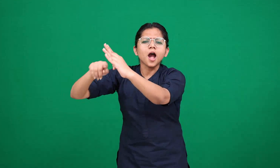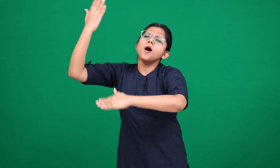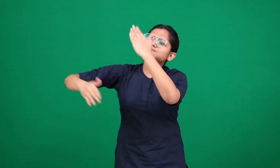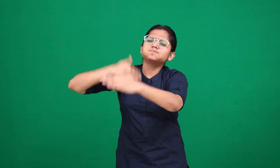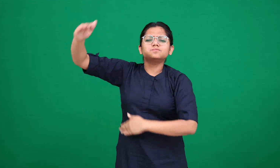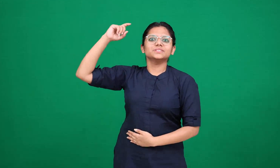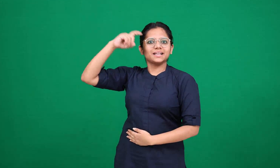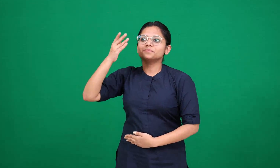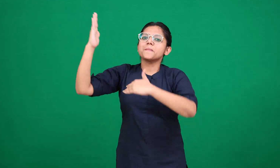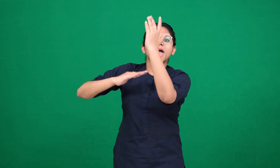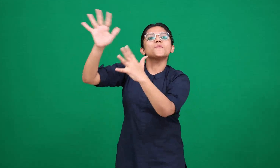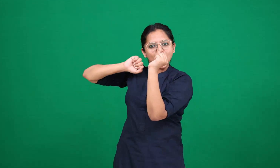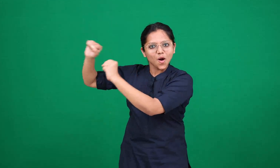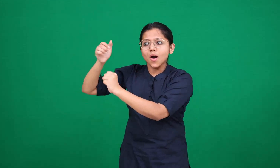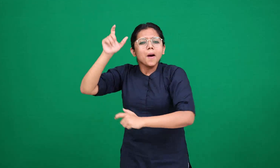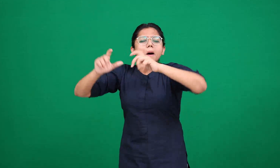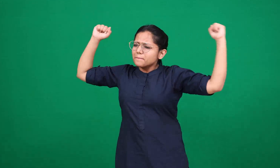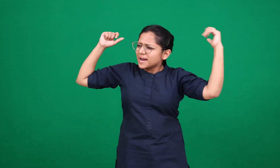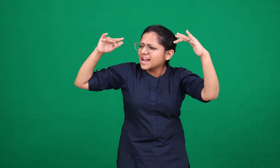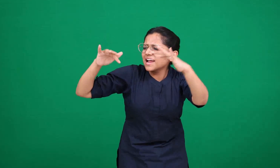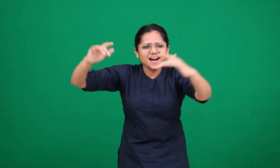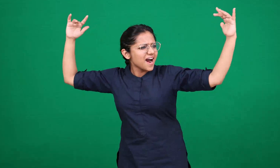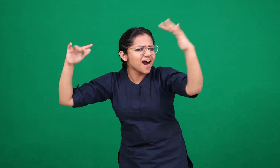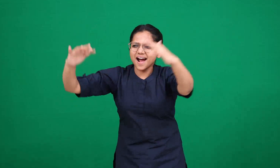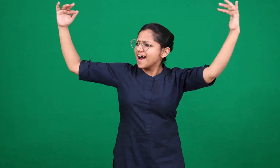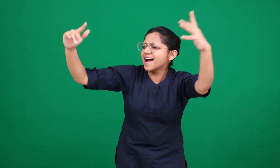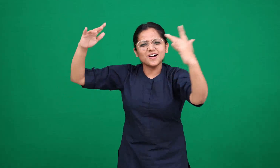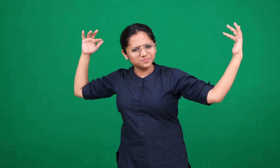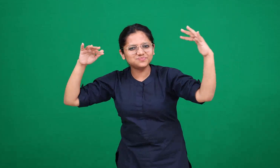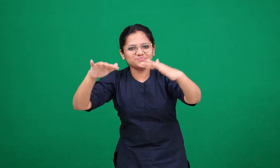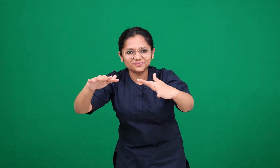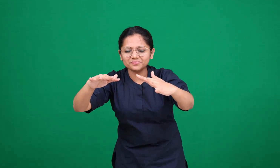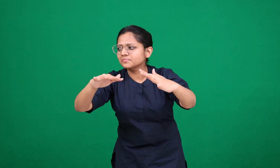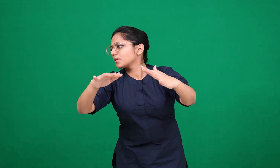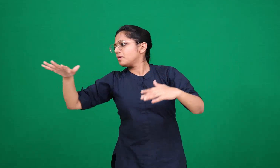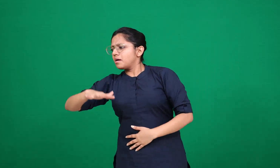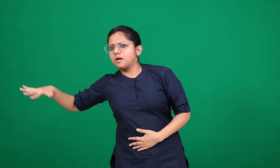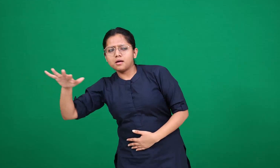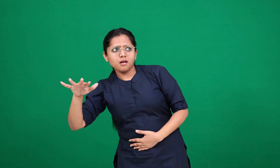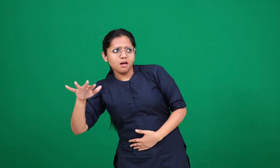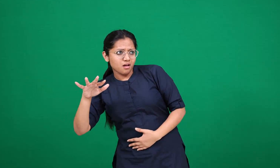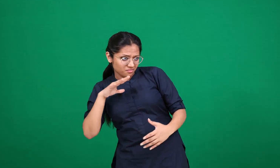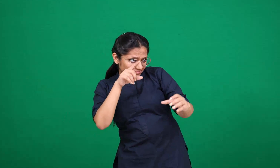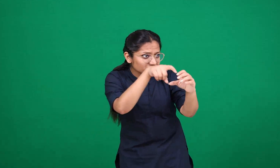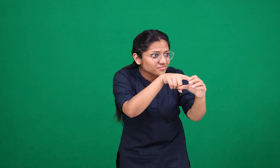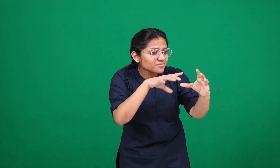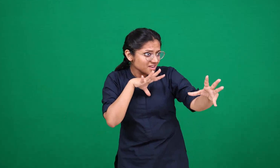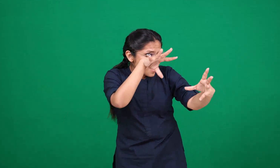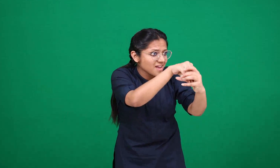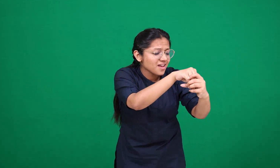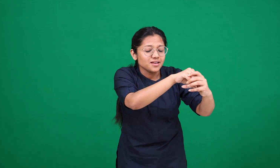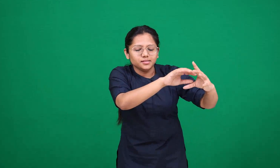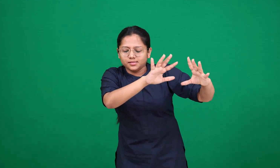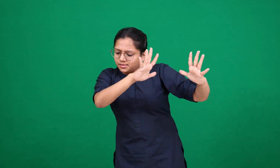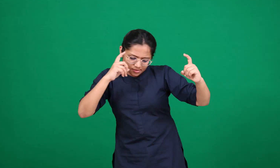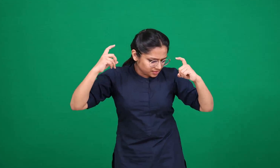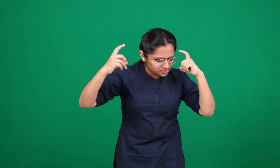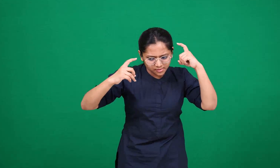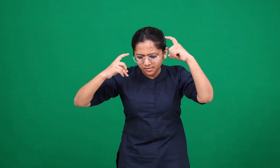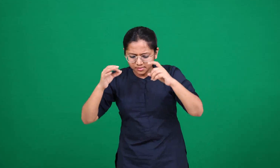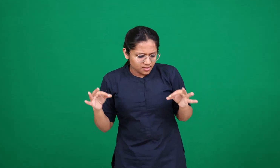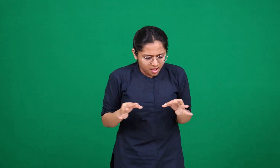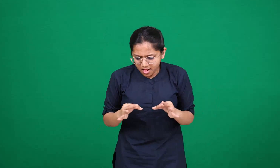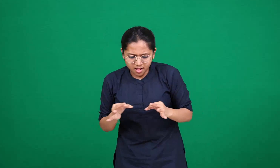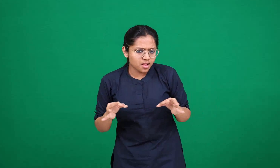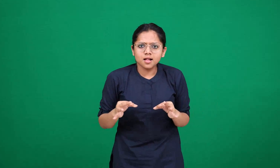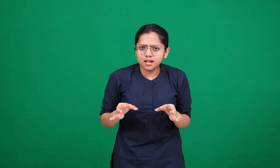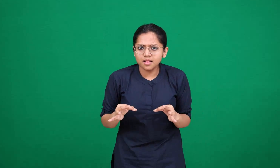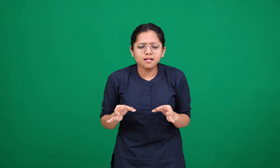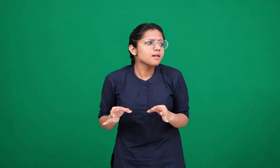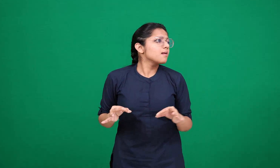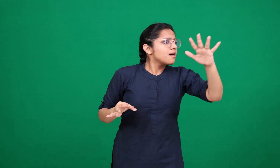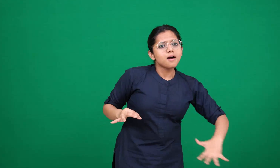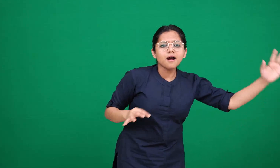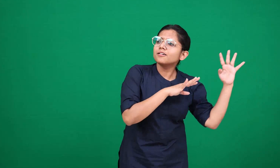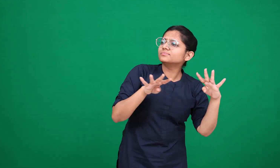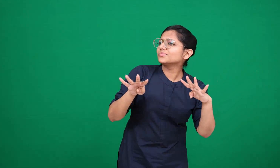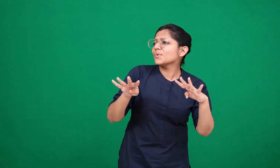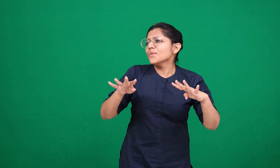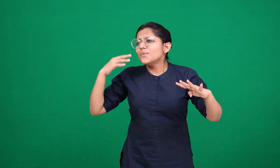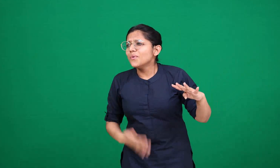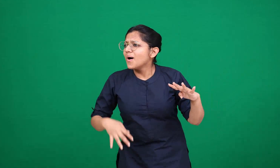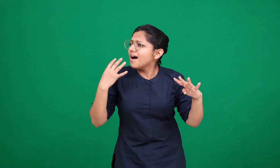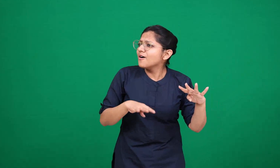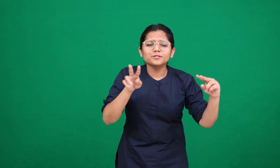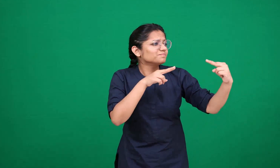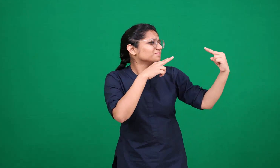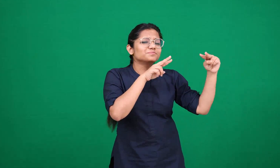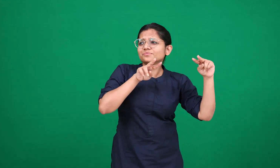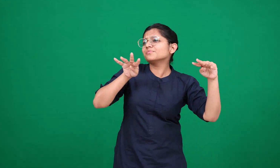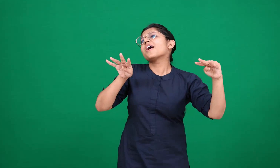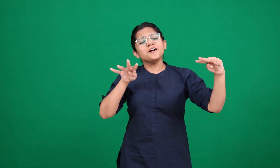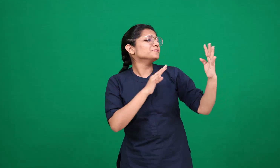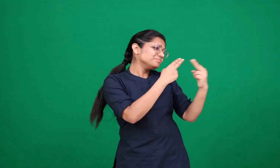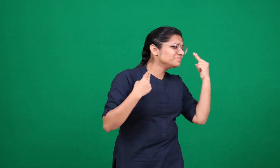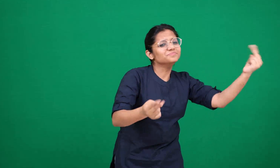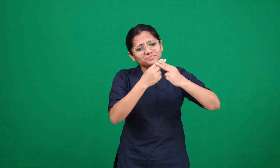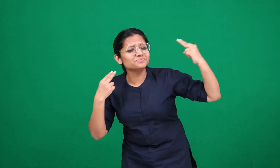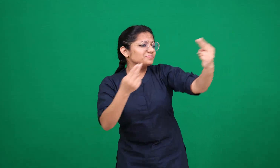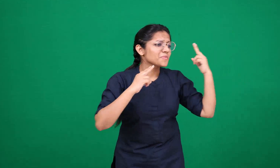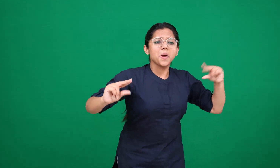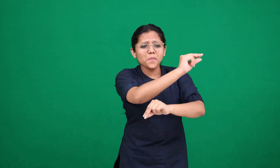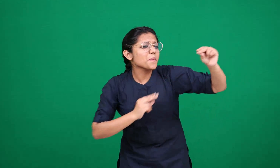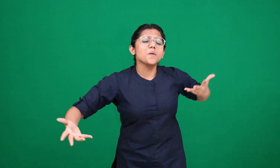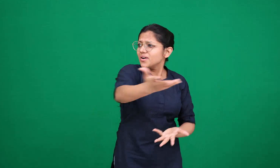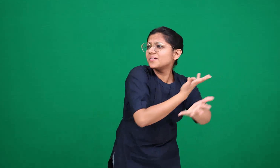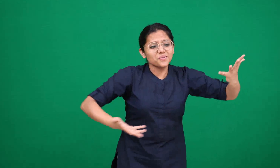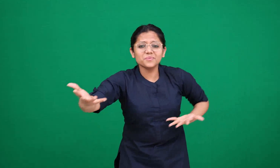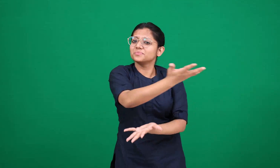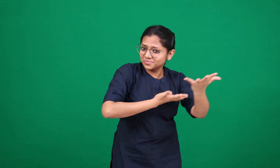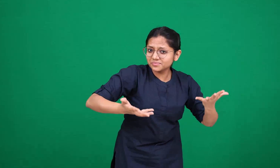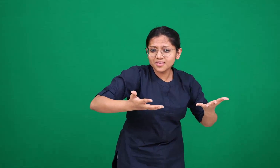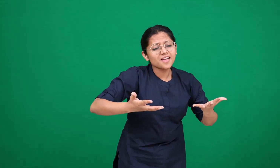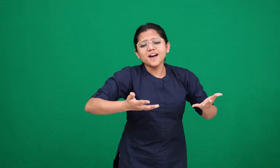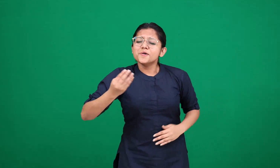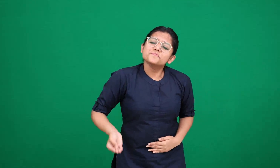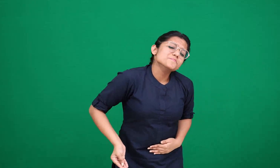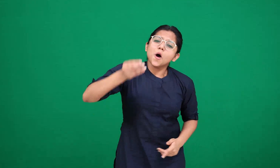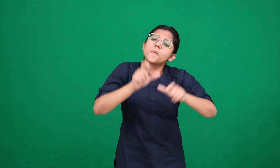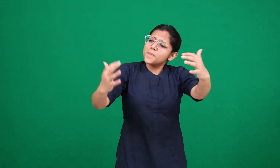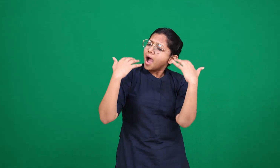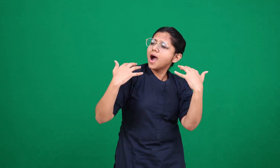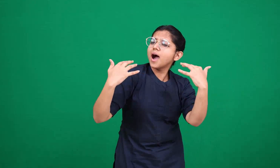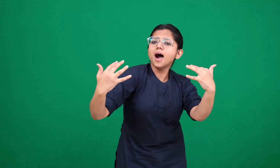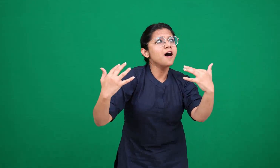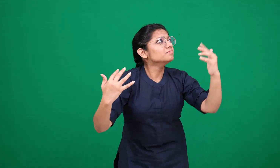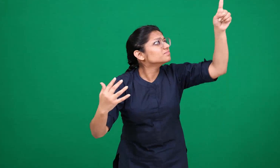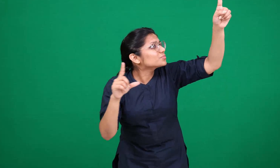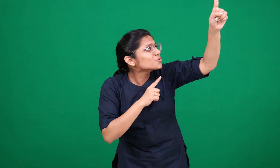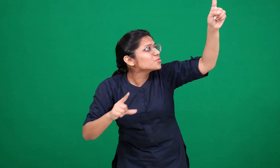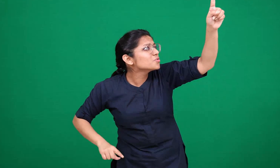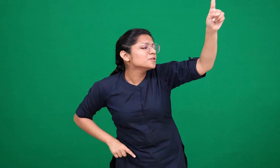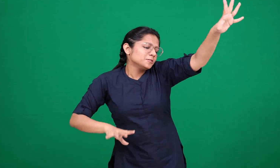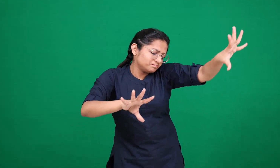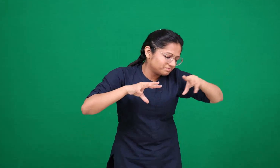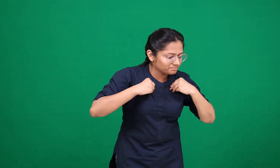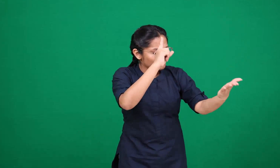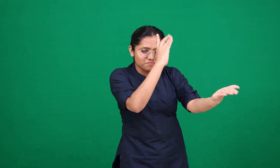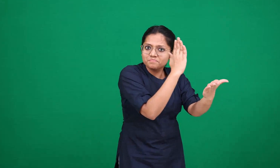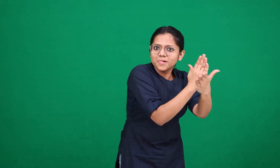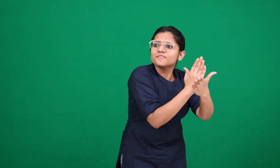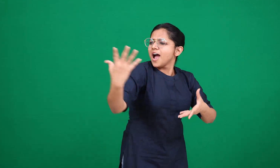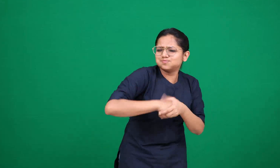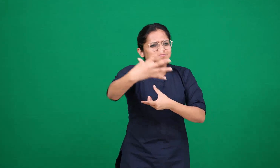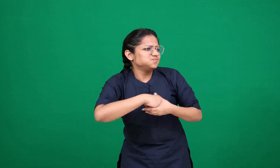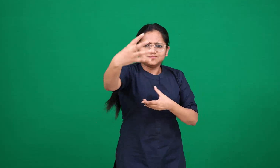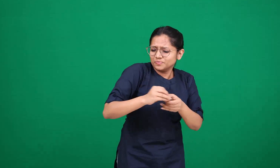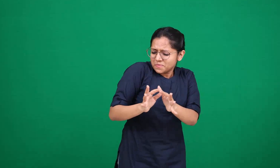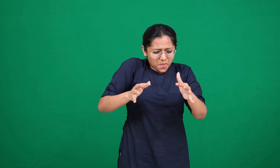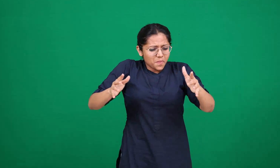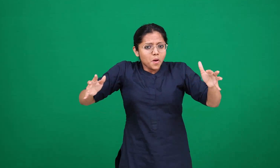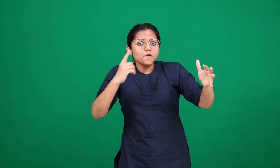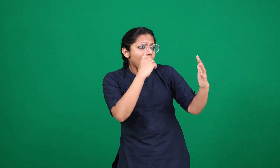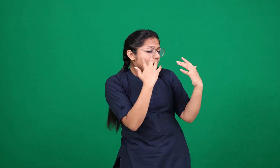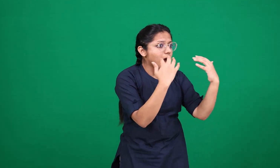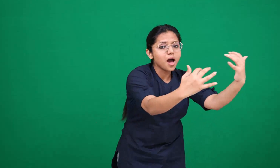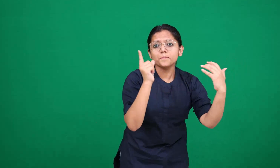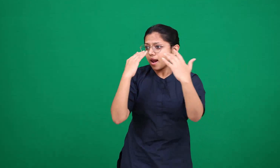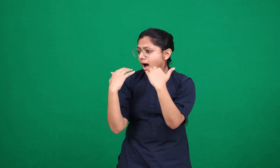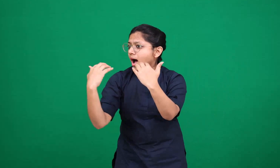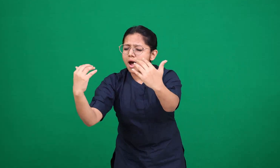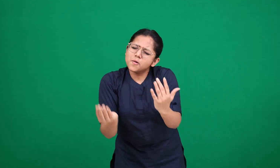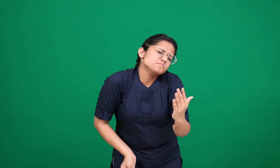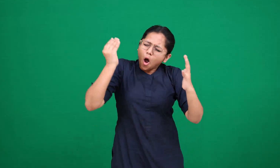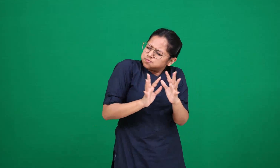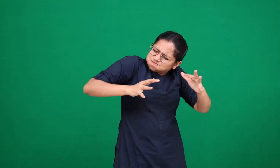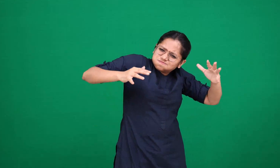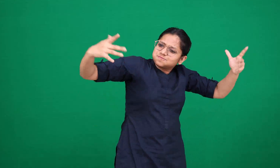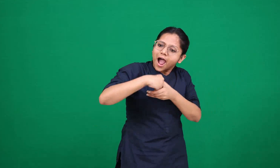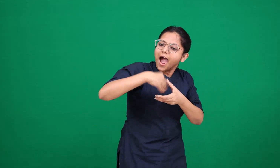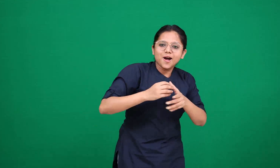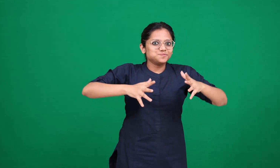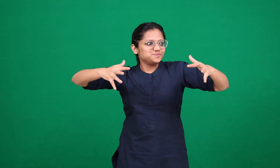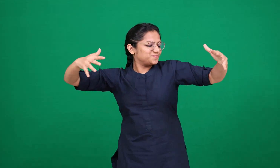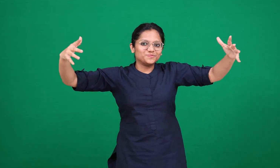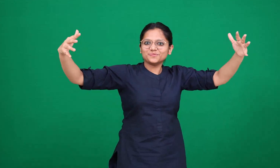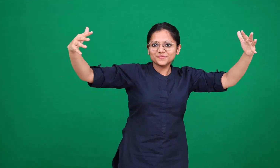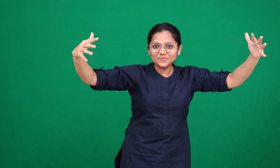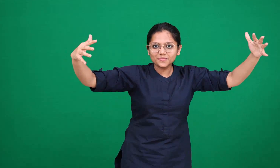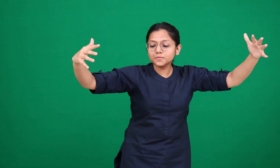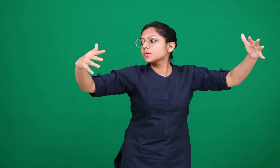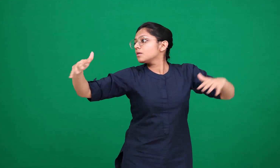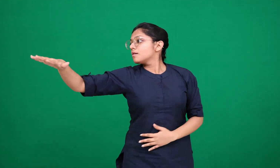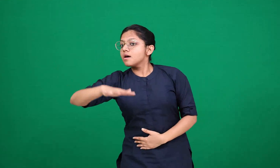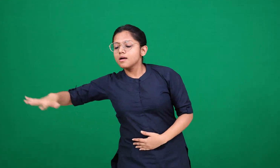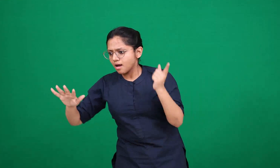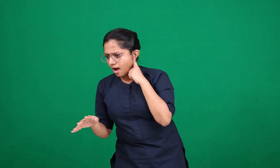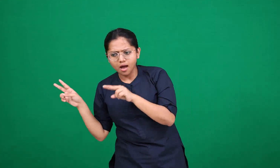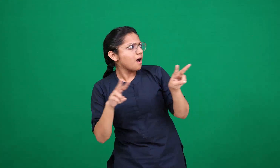Although the people regarded them highly, no one else dared to join them. Yet more and more believers were brought to the Lord-large numbers of both men and women.